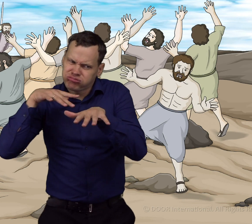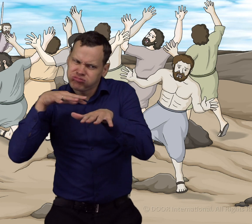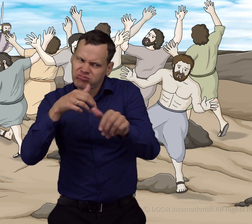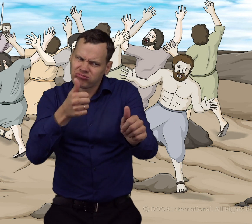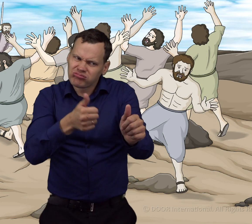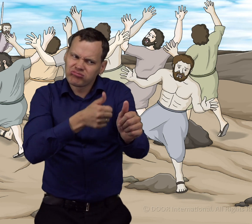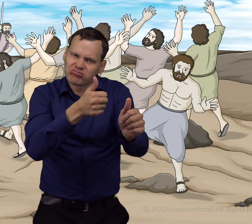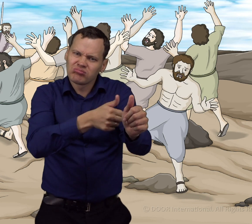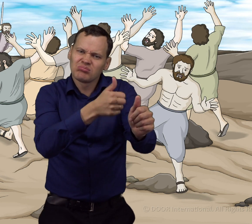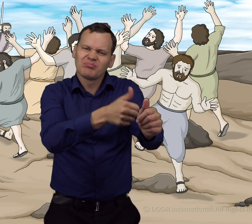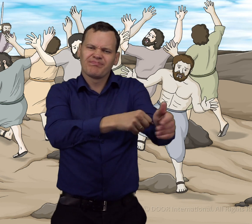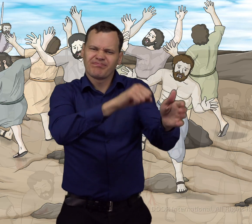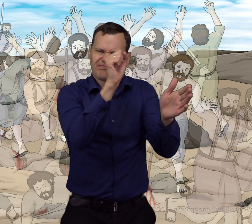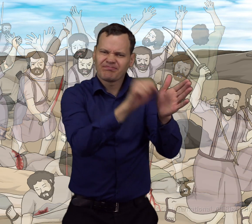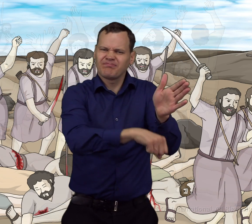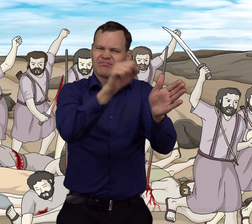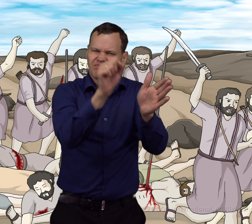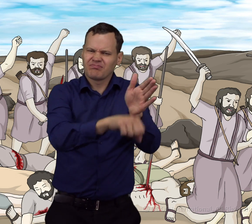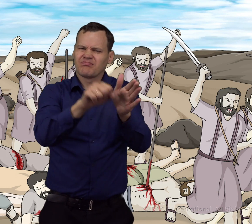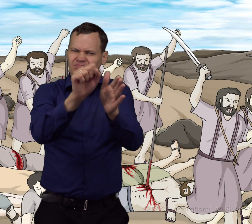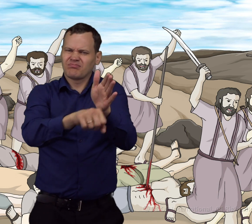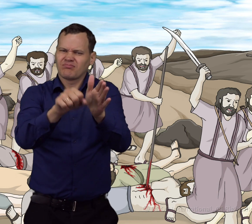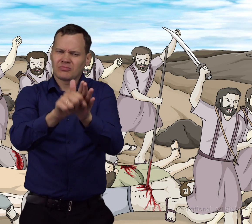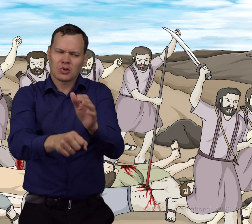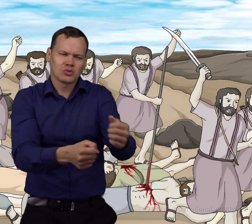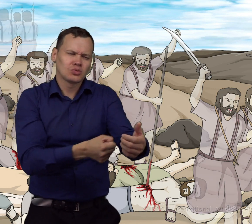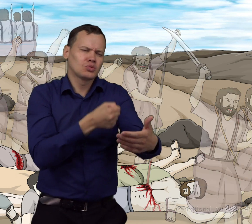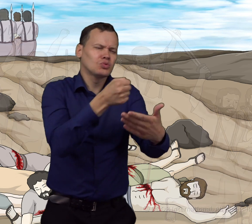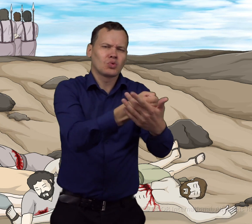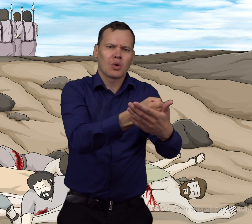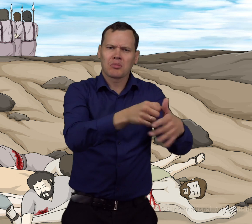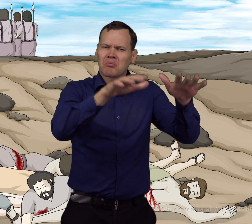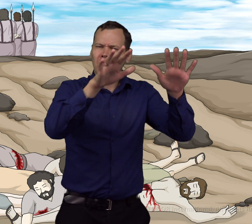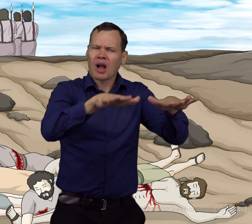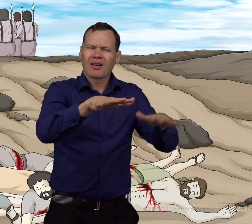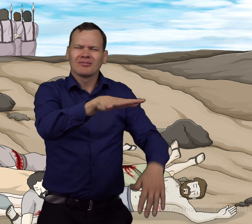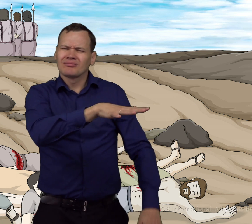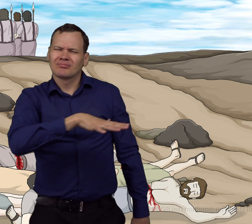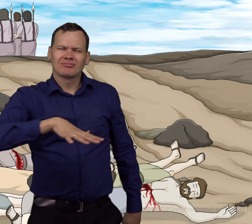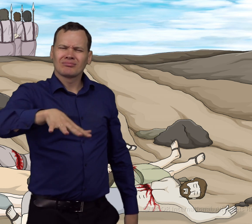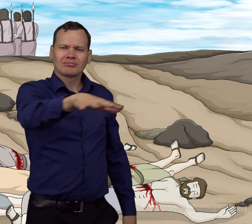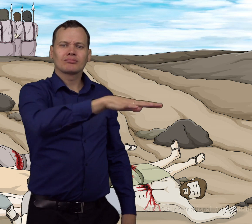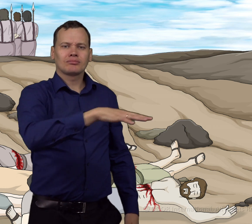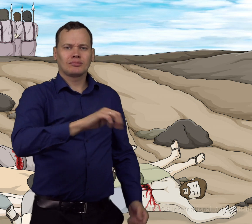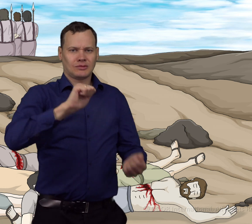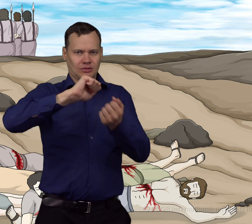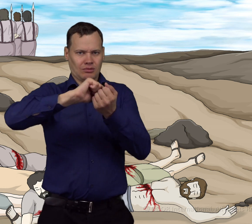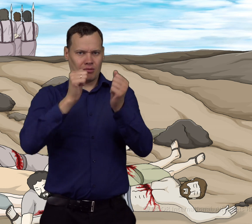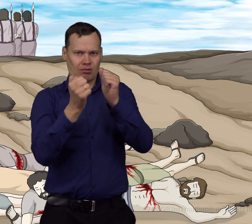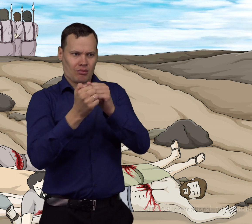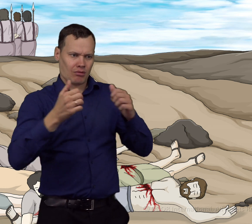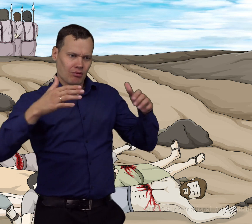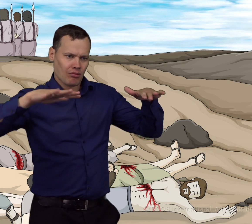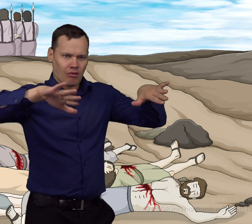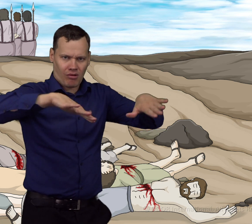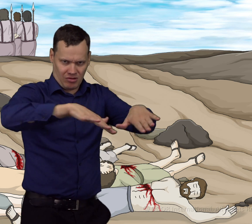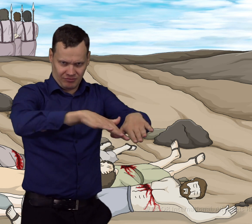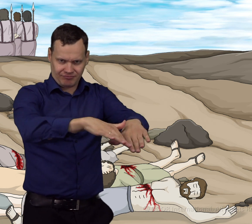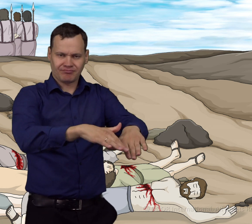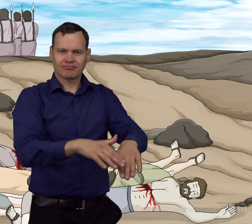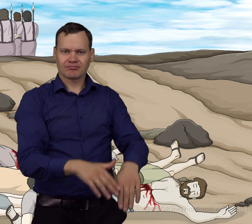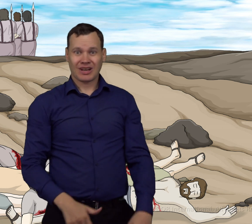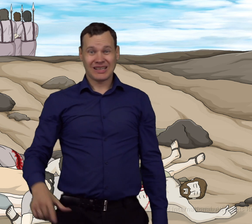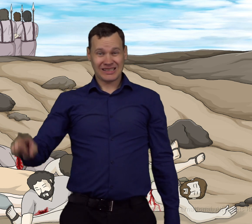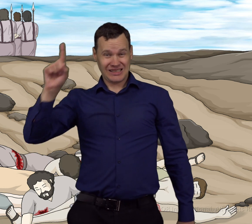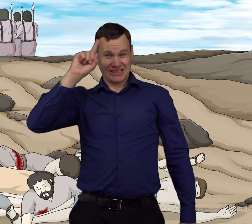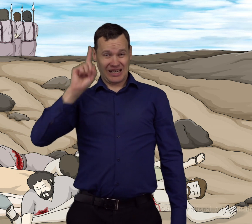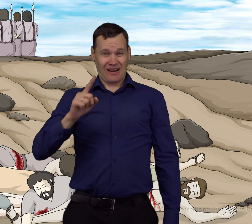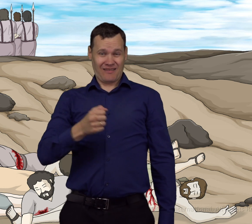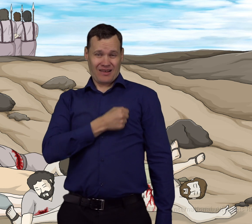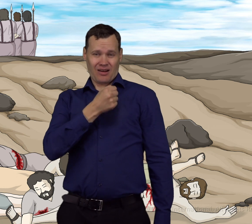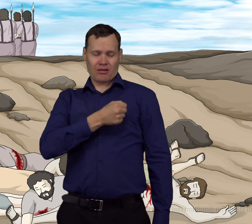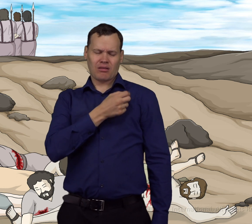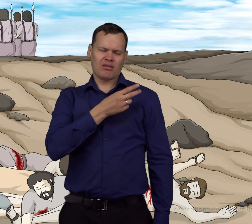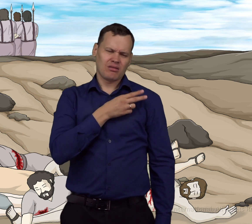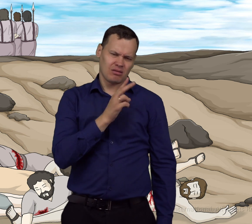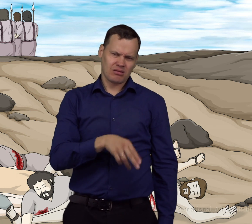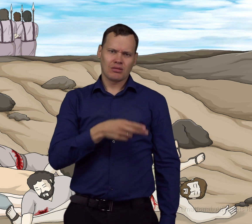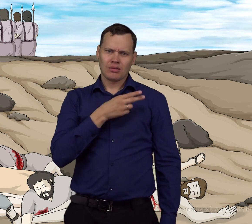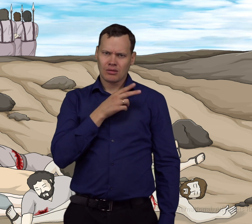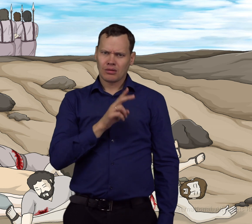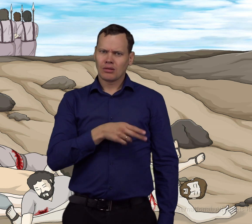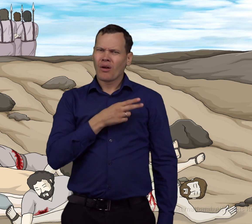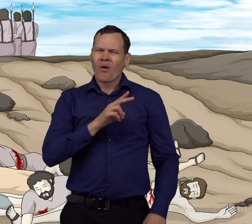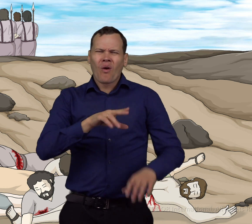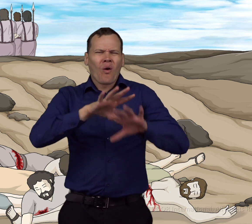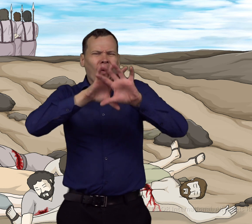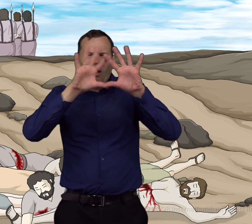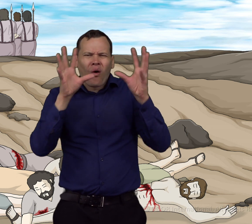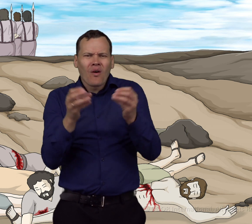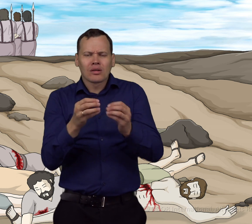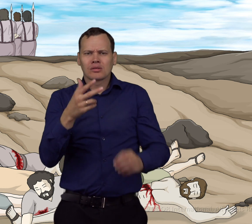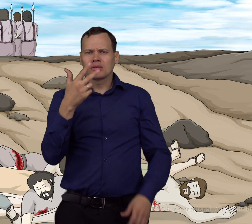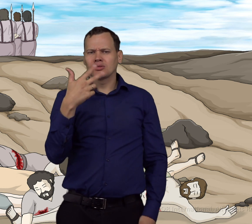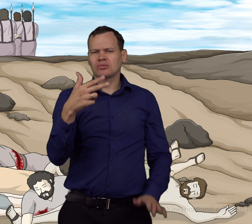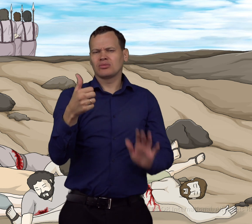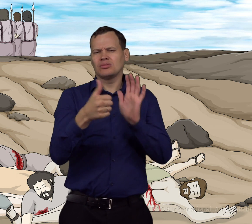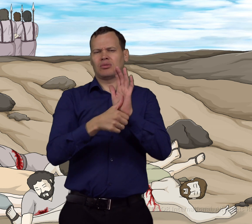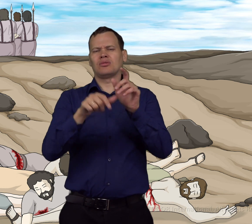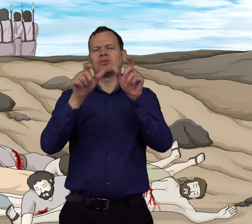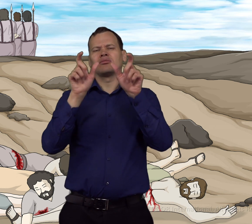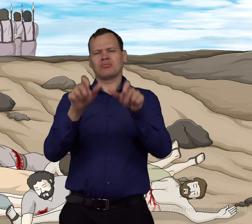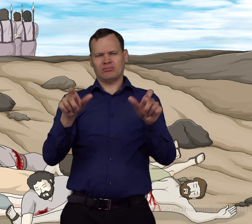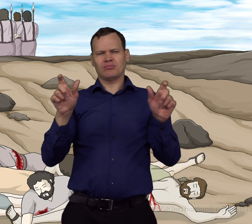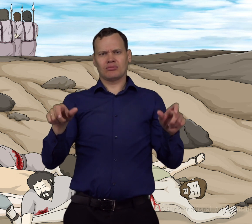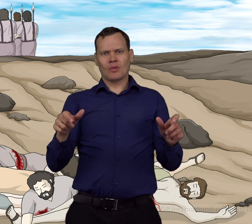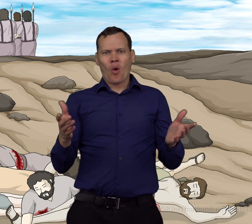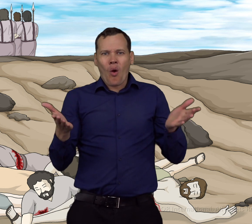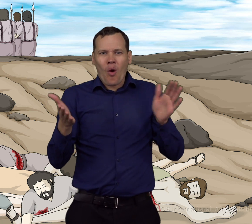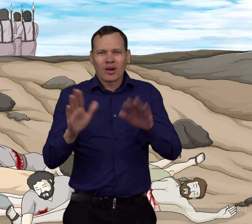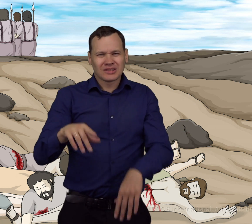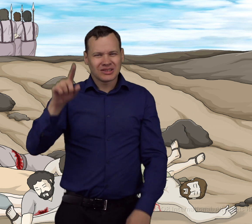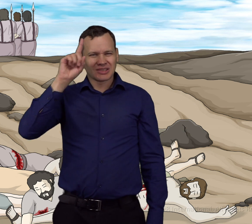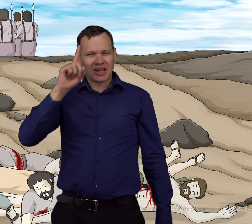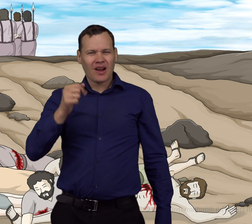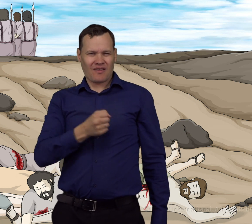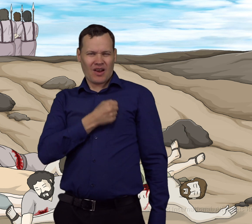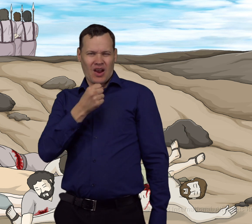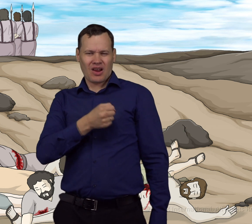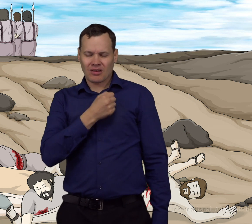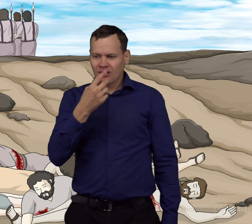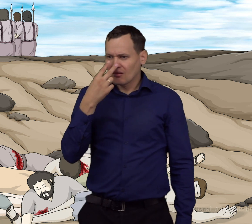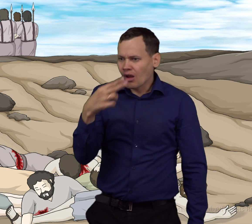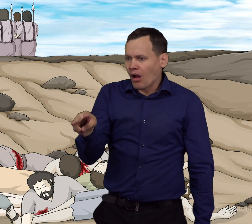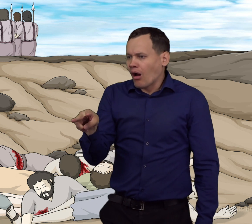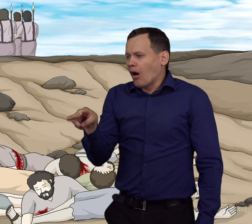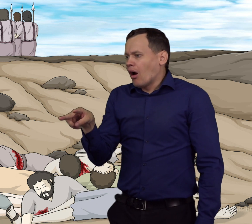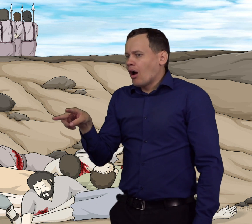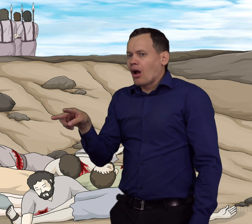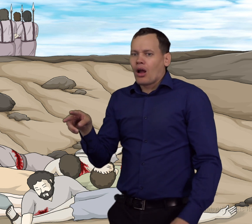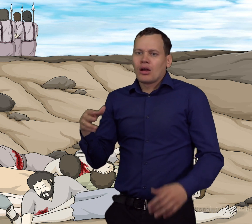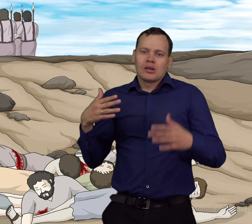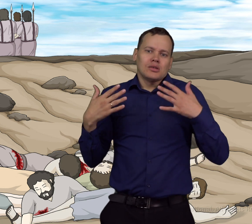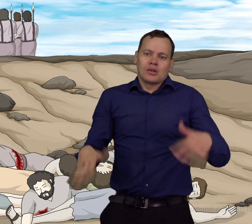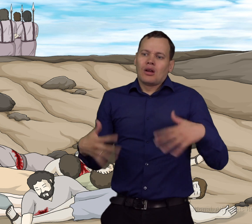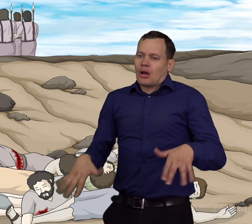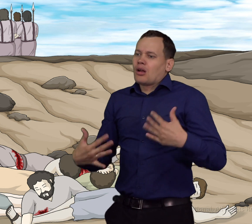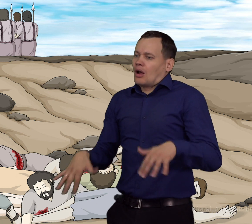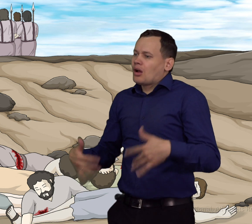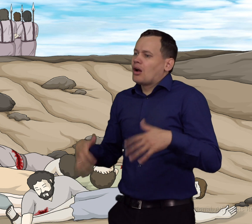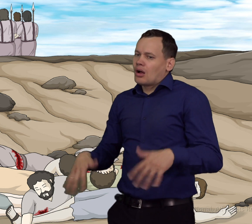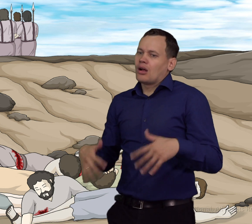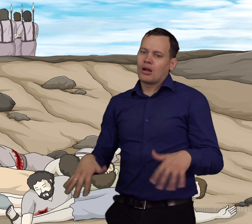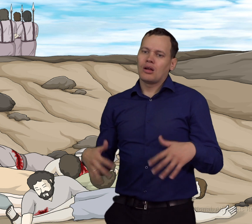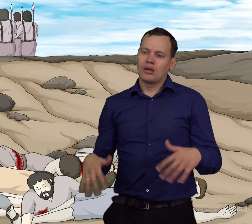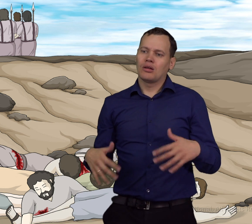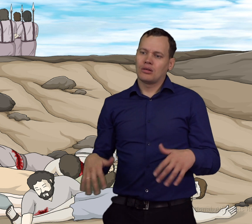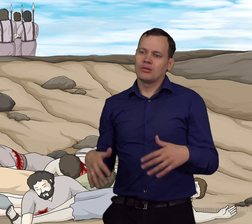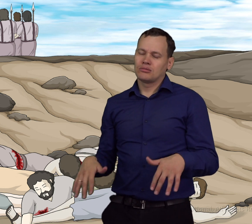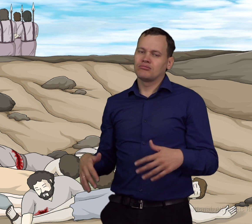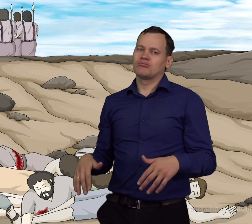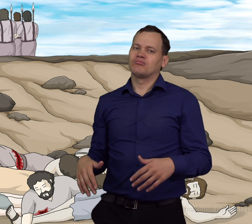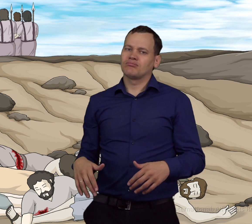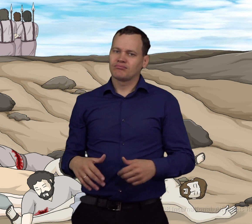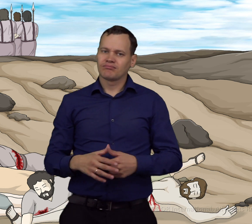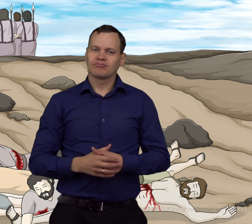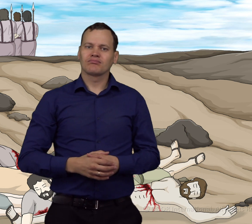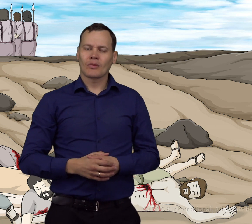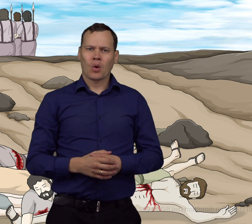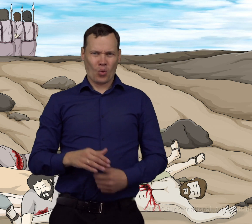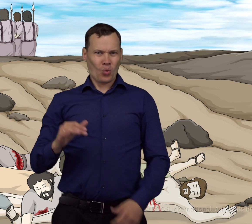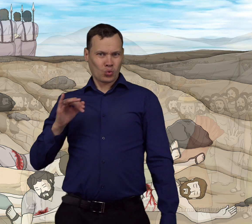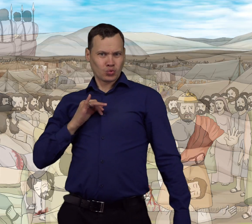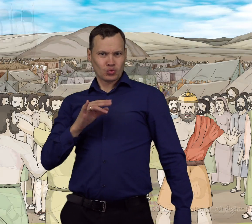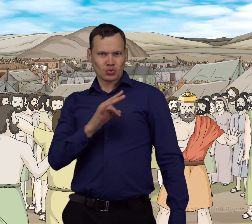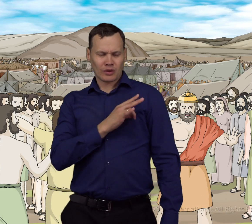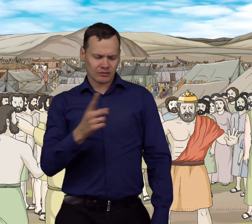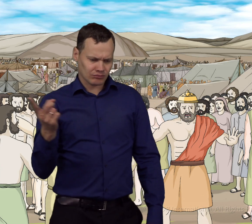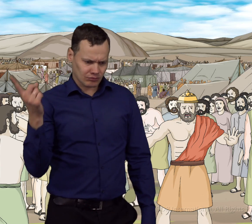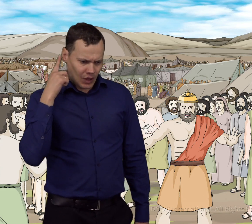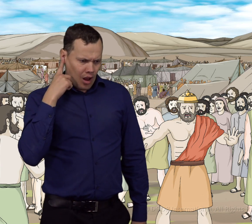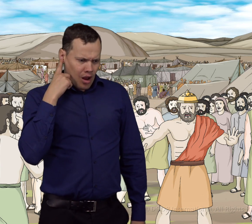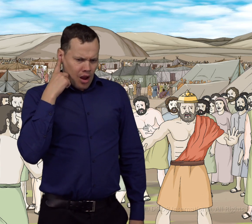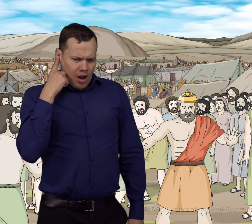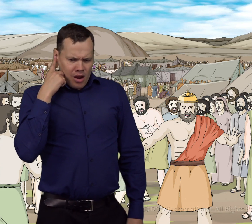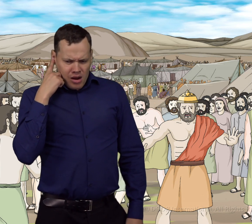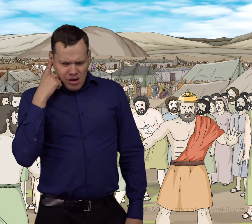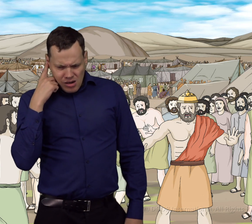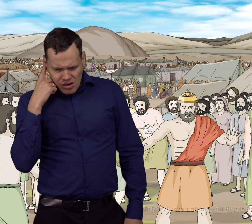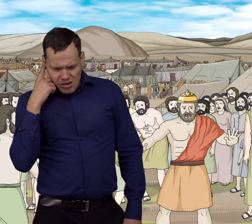And the men of Ai struck down about thirty-six of them, chasing them from the gate as far as the quarries and striking them down on the slopes.